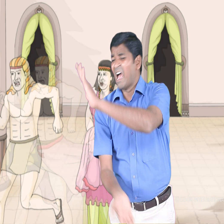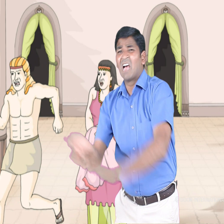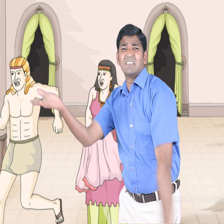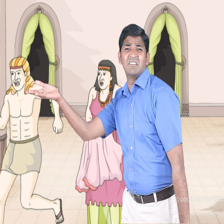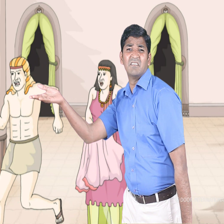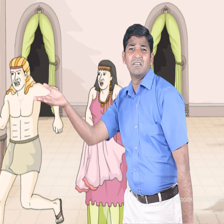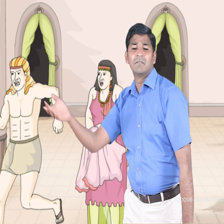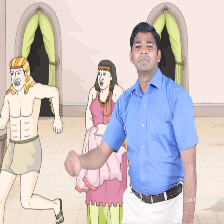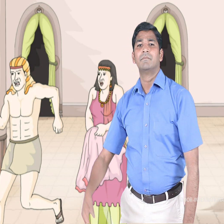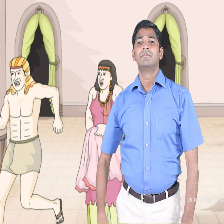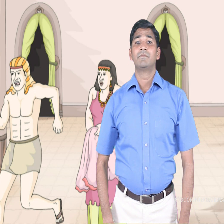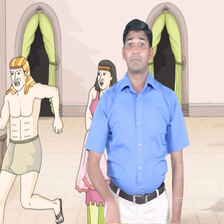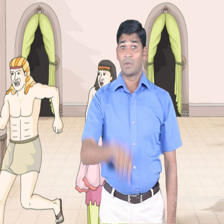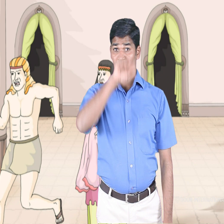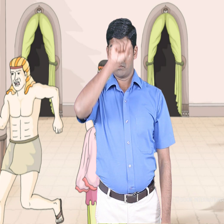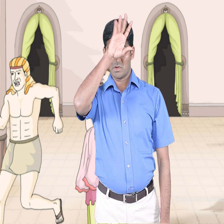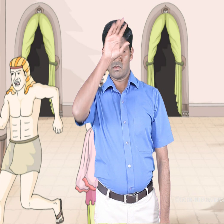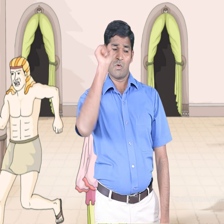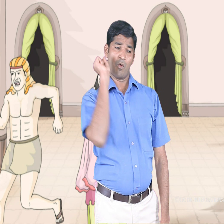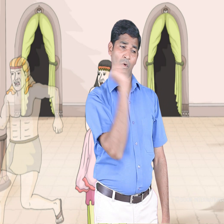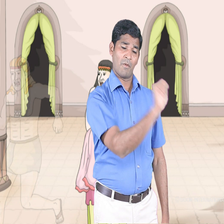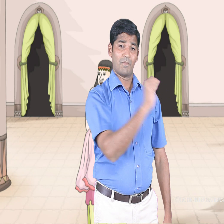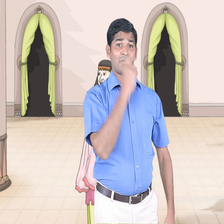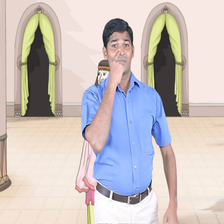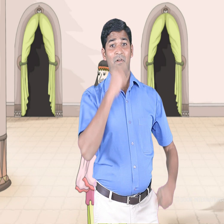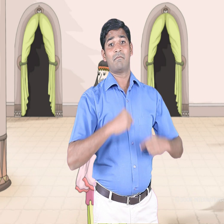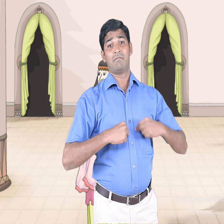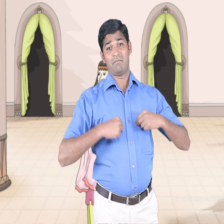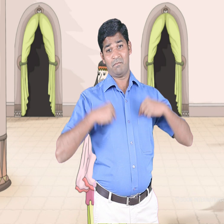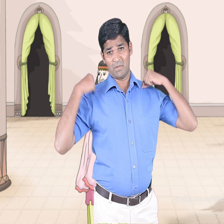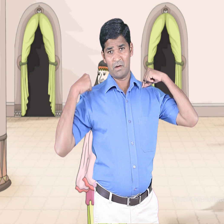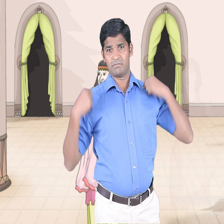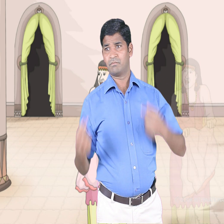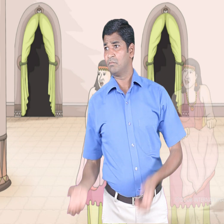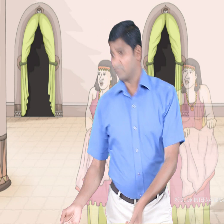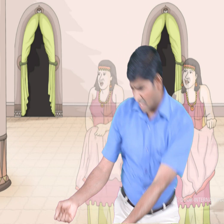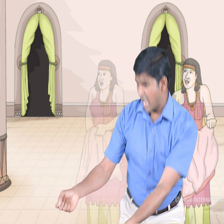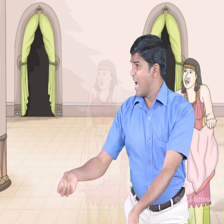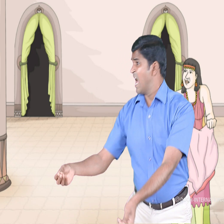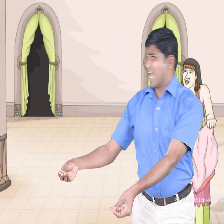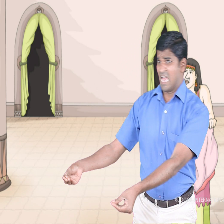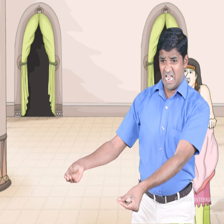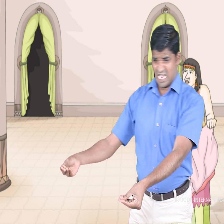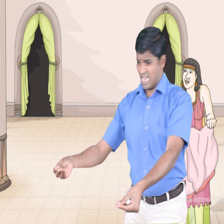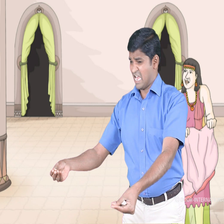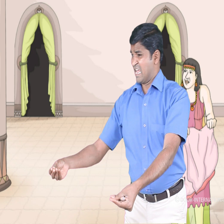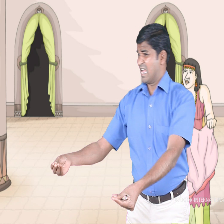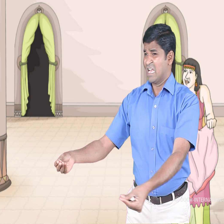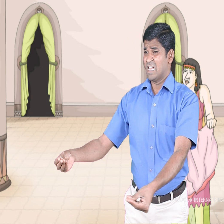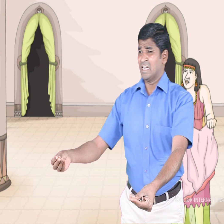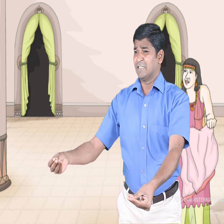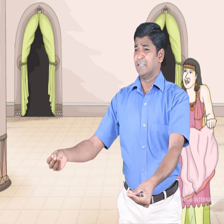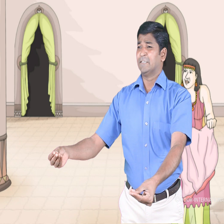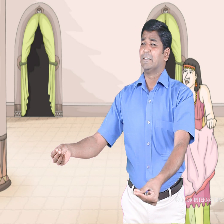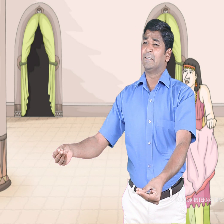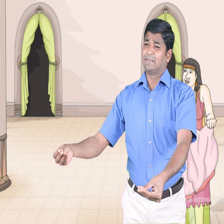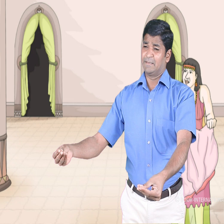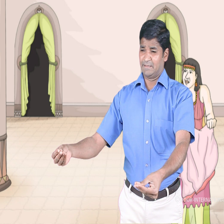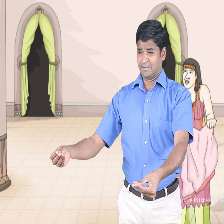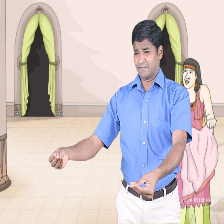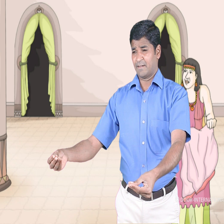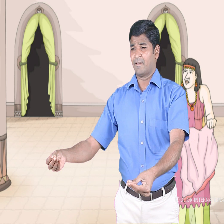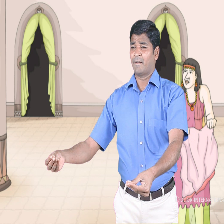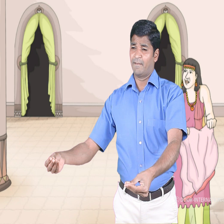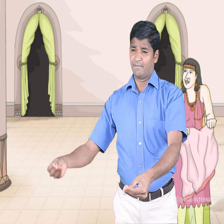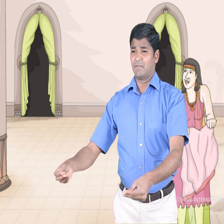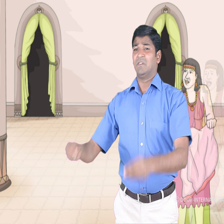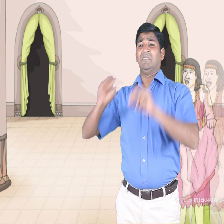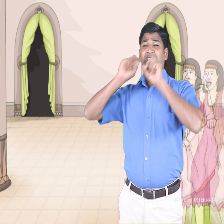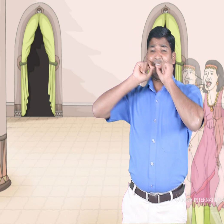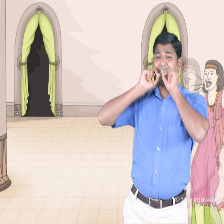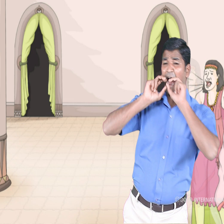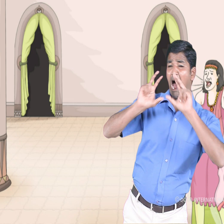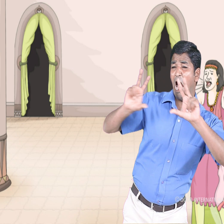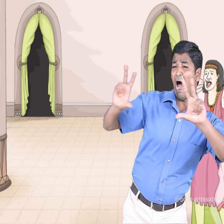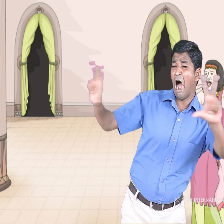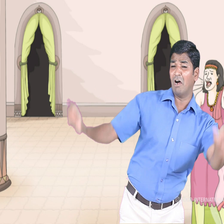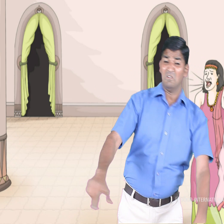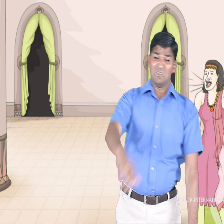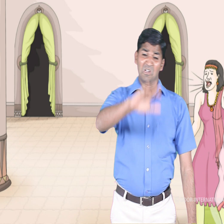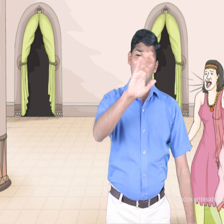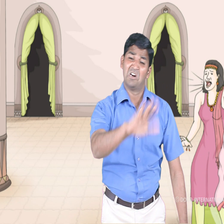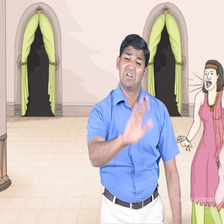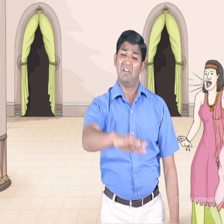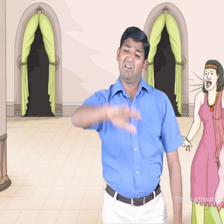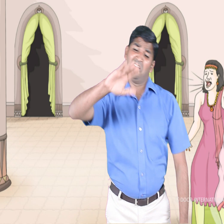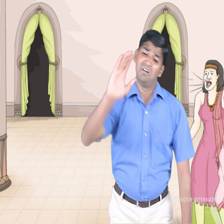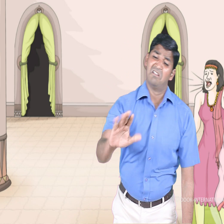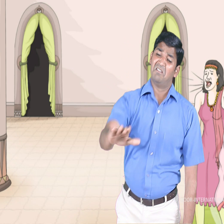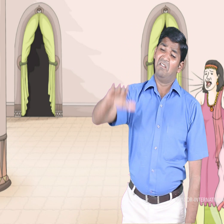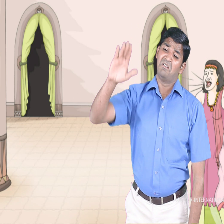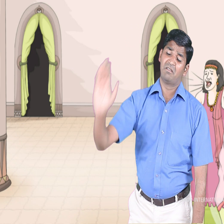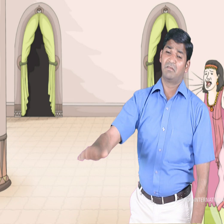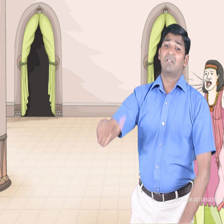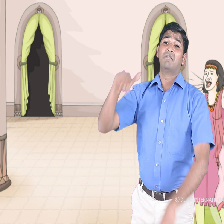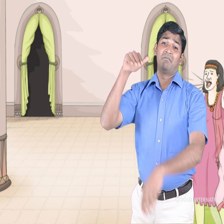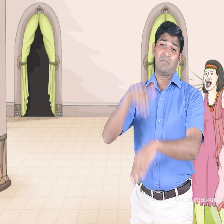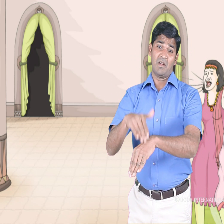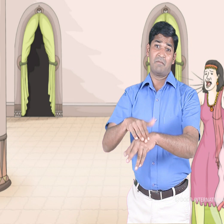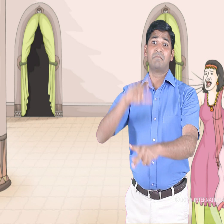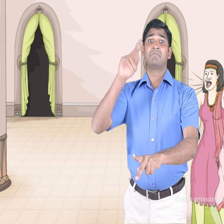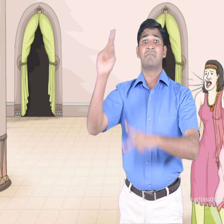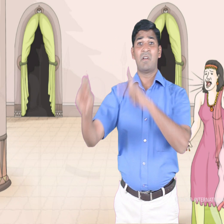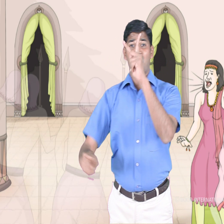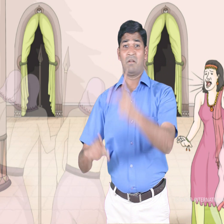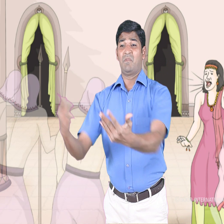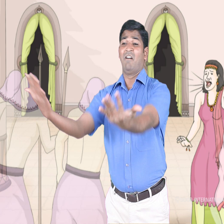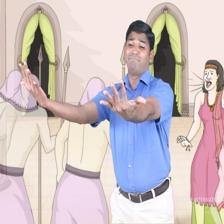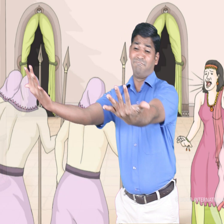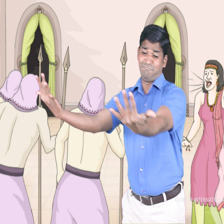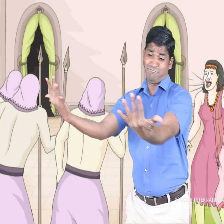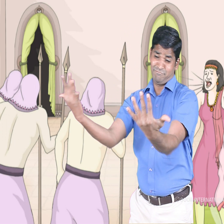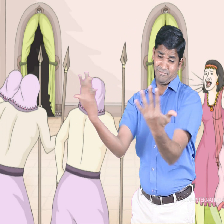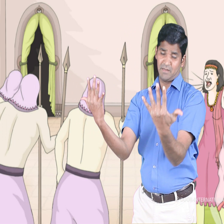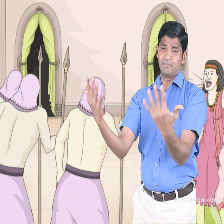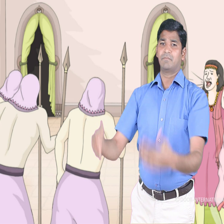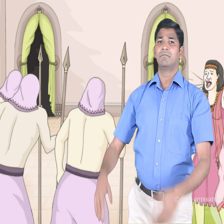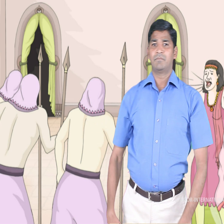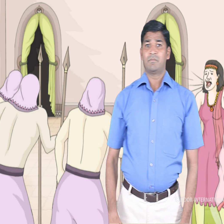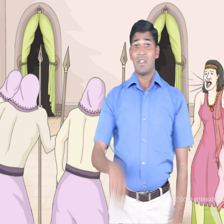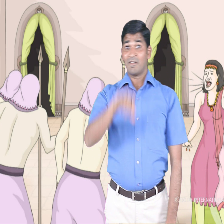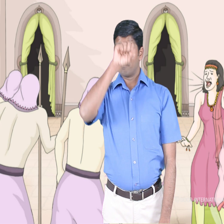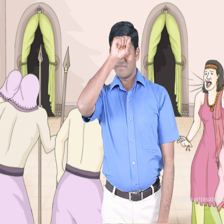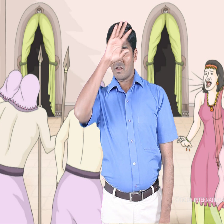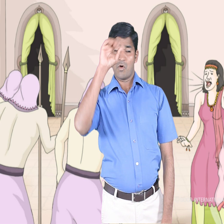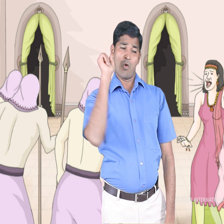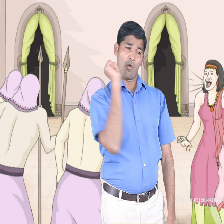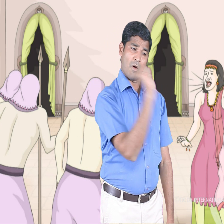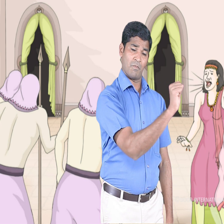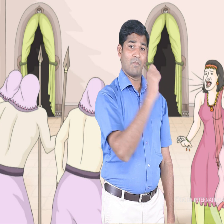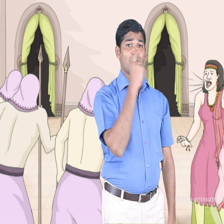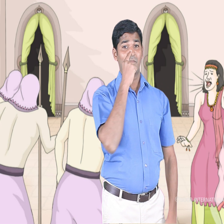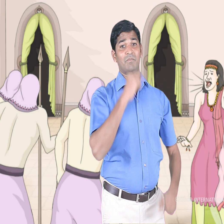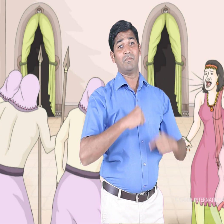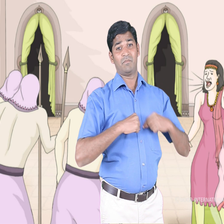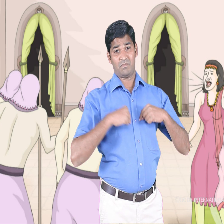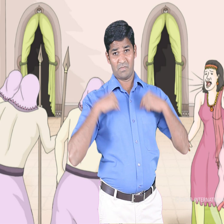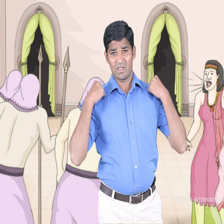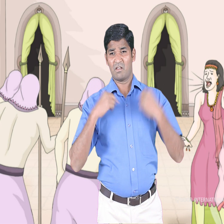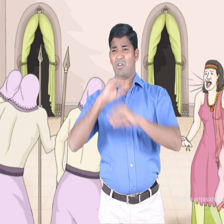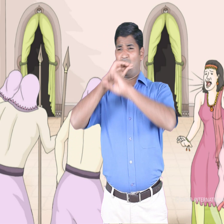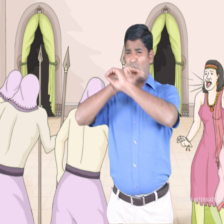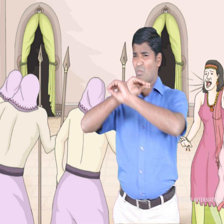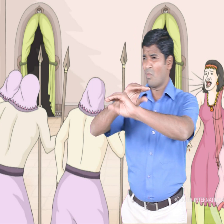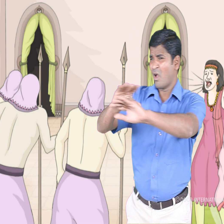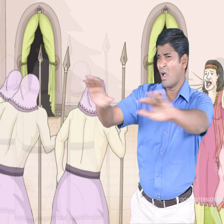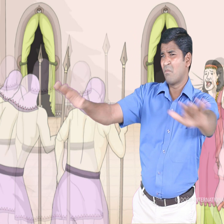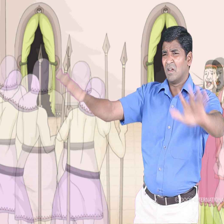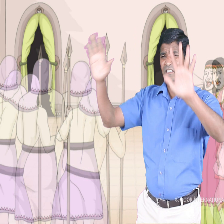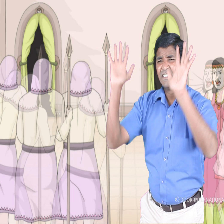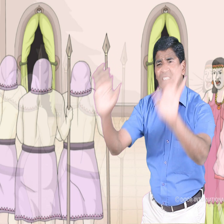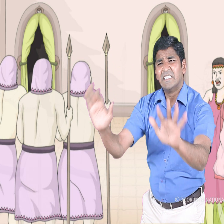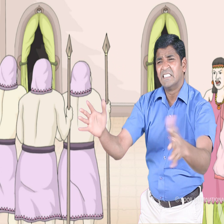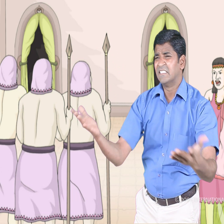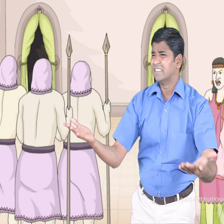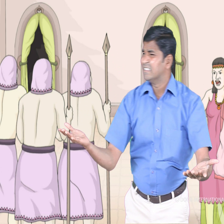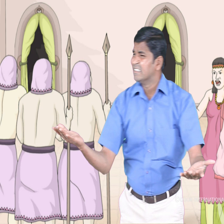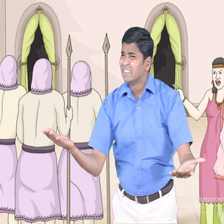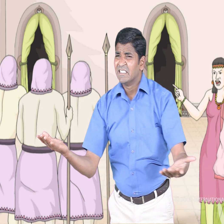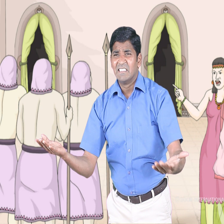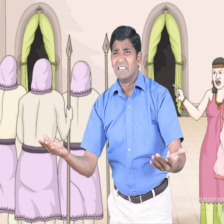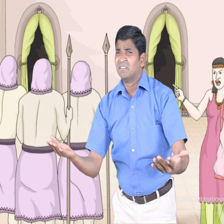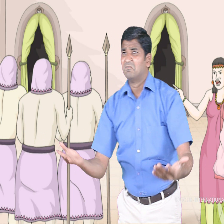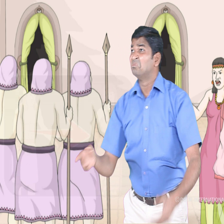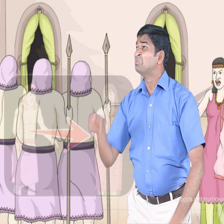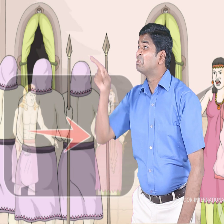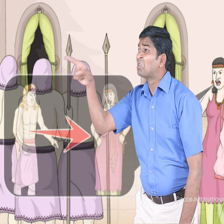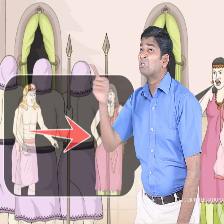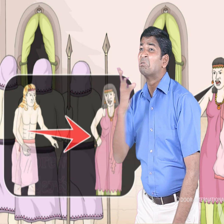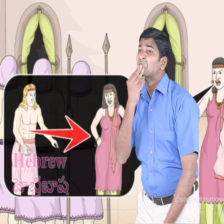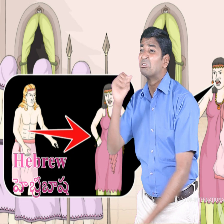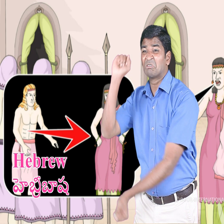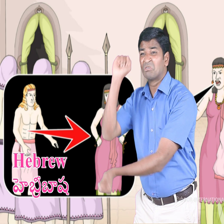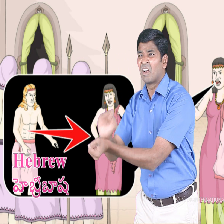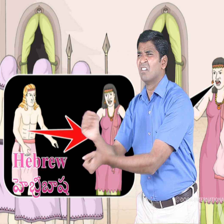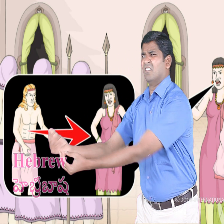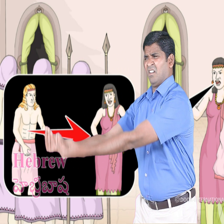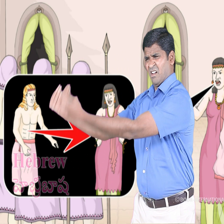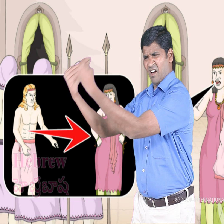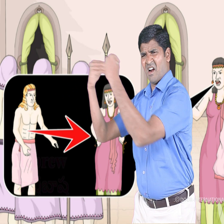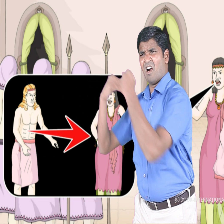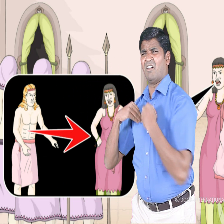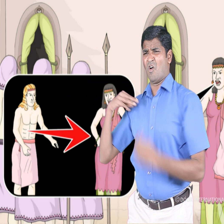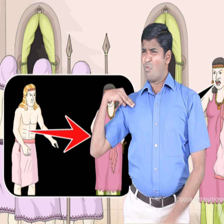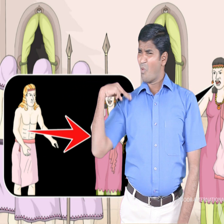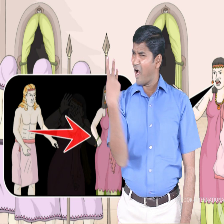When she saw that he had left his cloak in her hand and had run out of the house, she called her household servants.